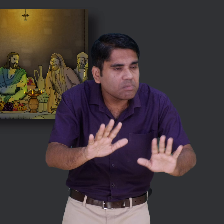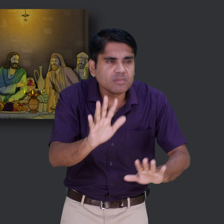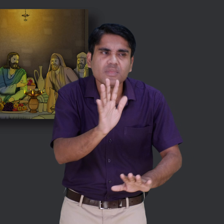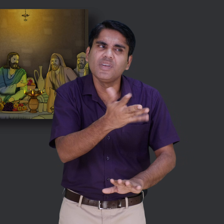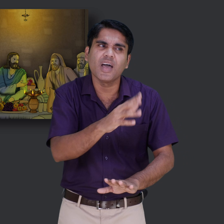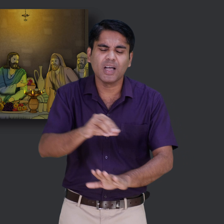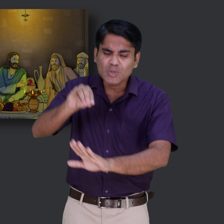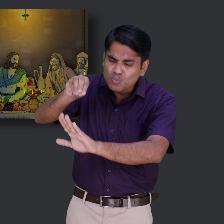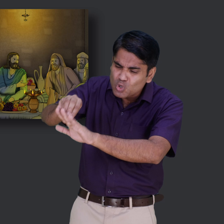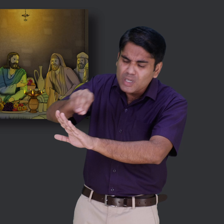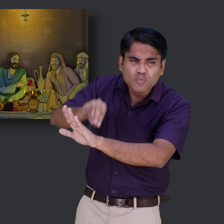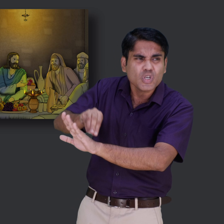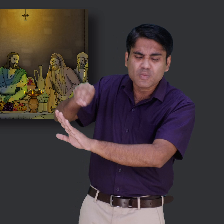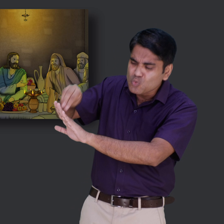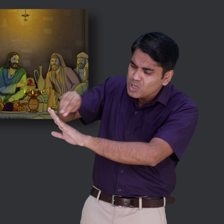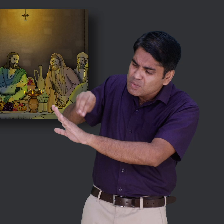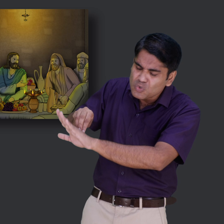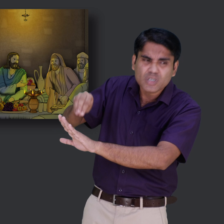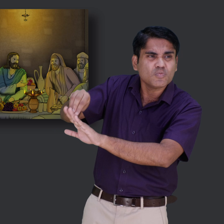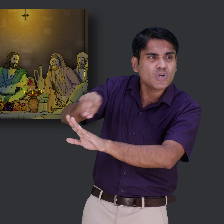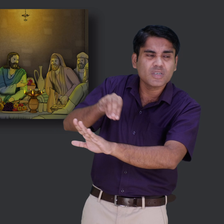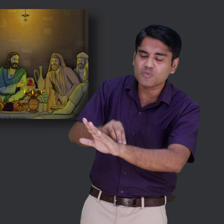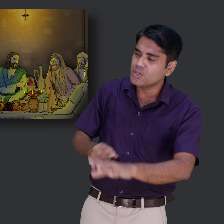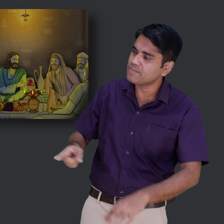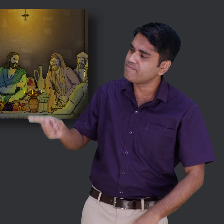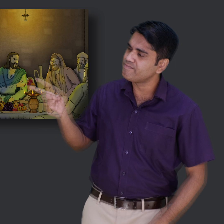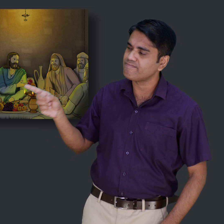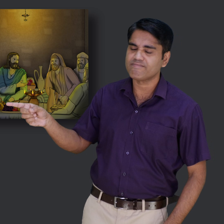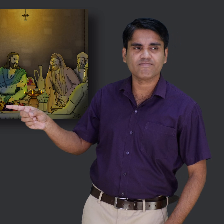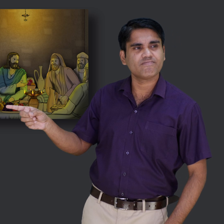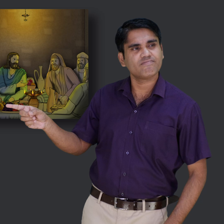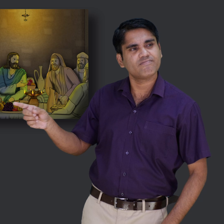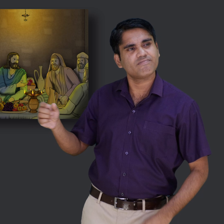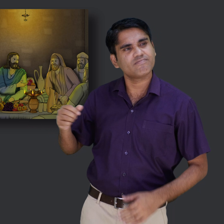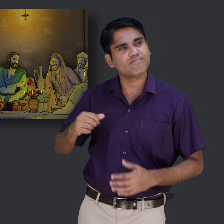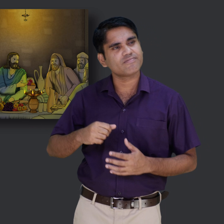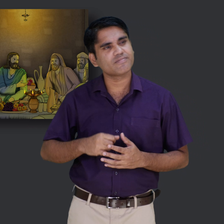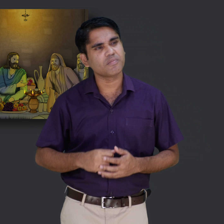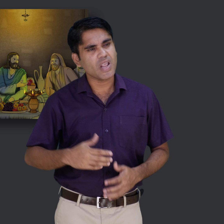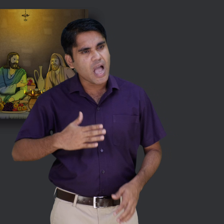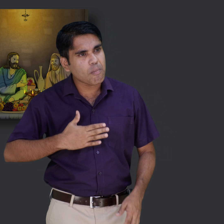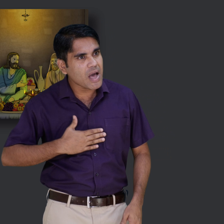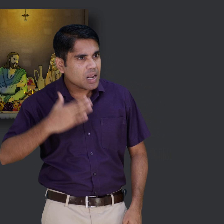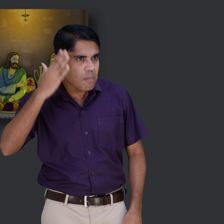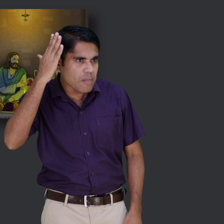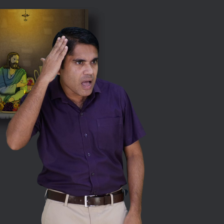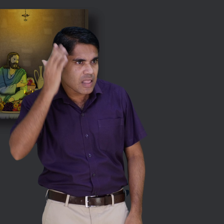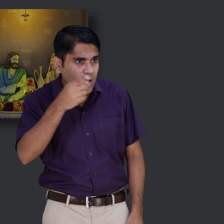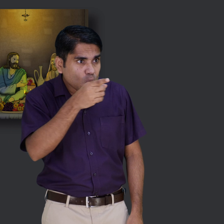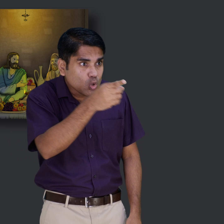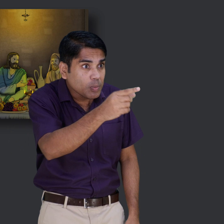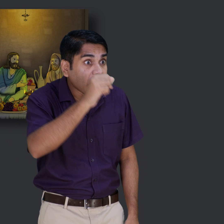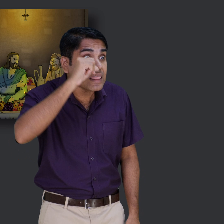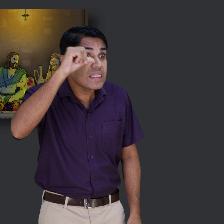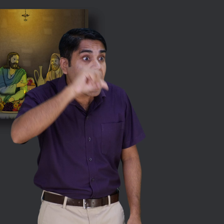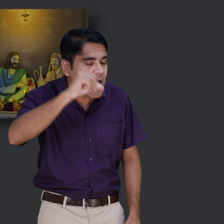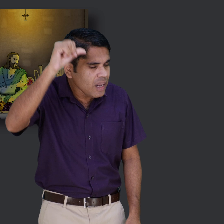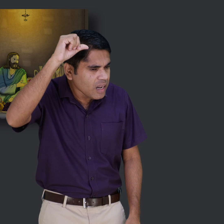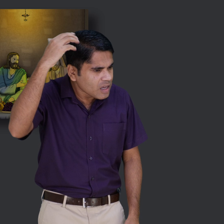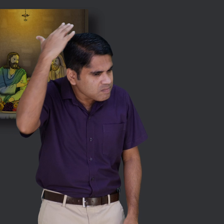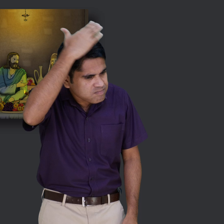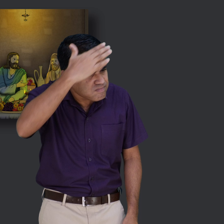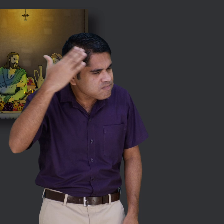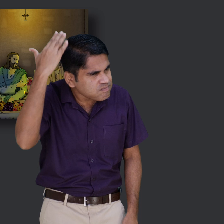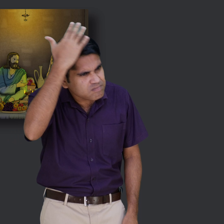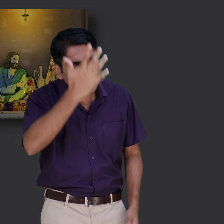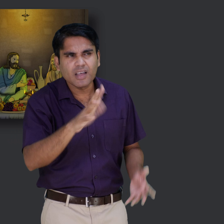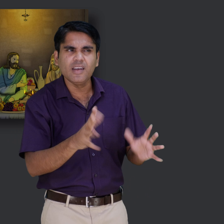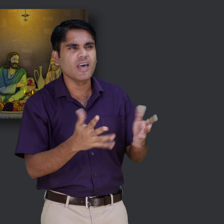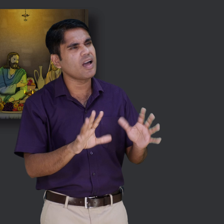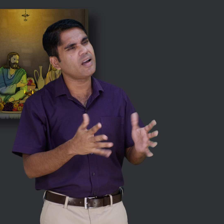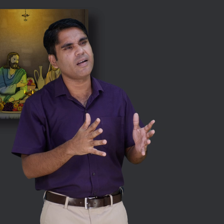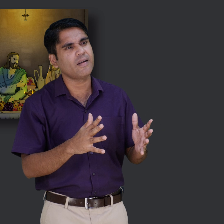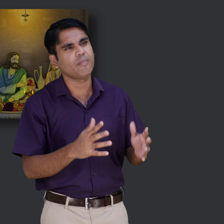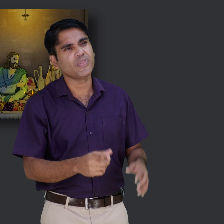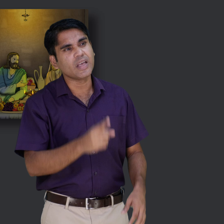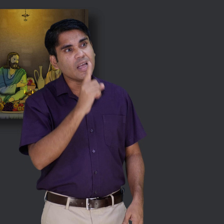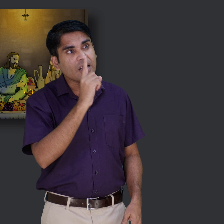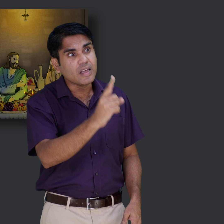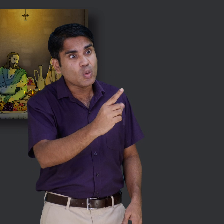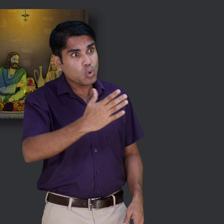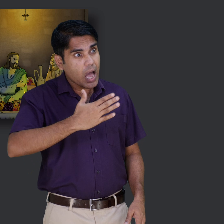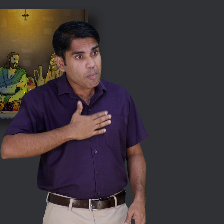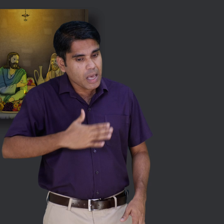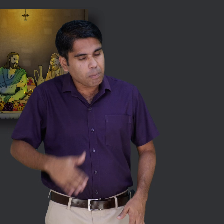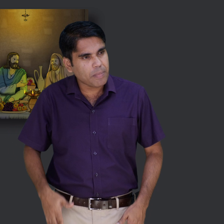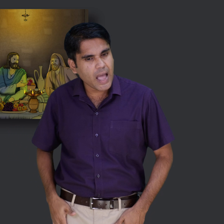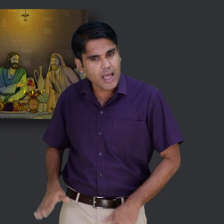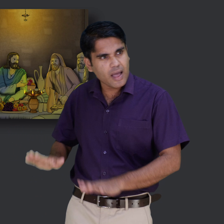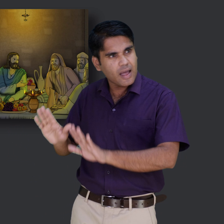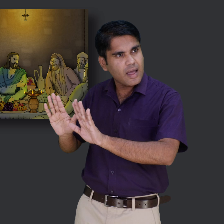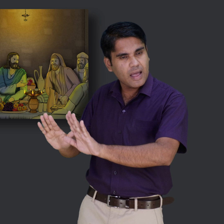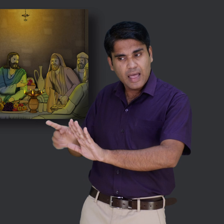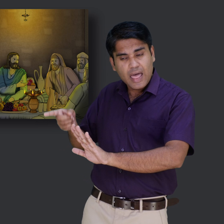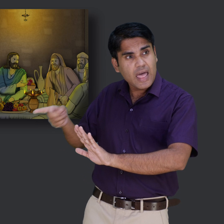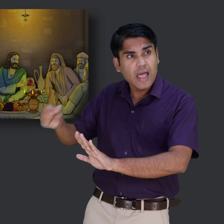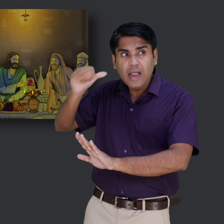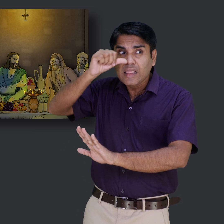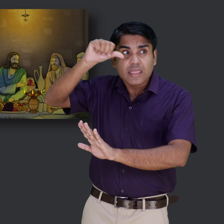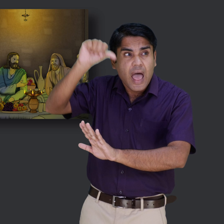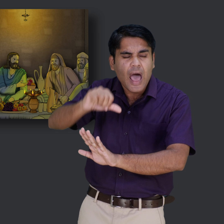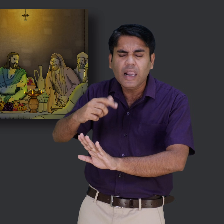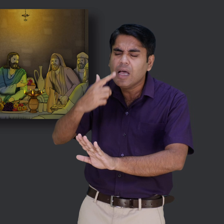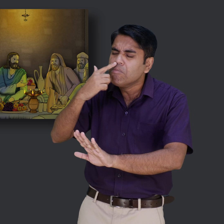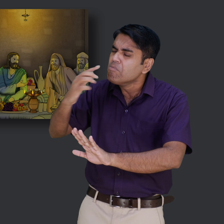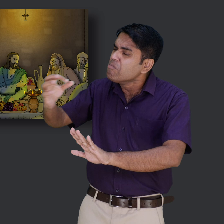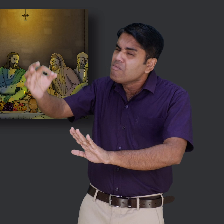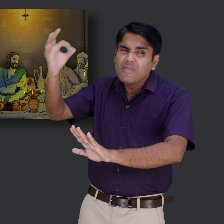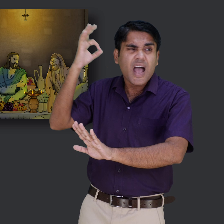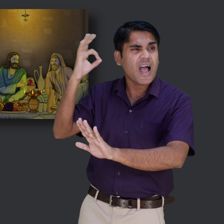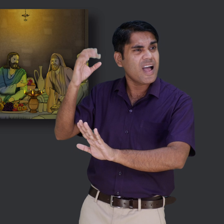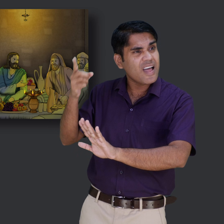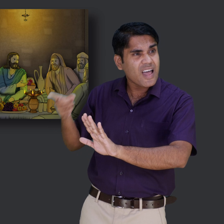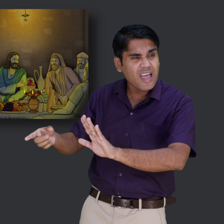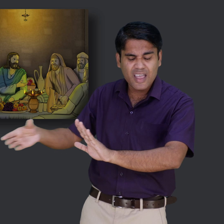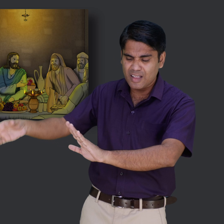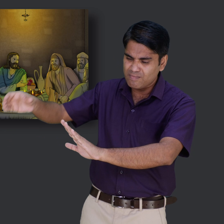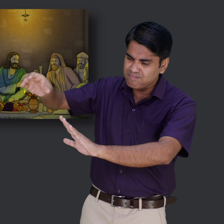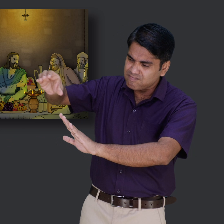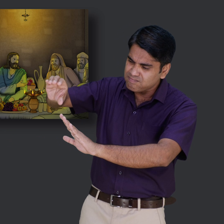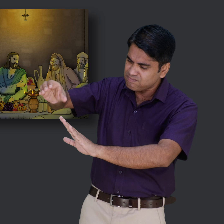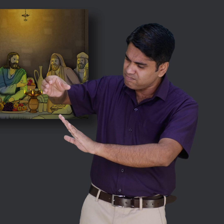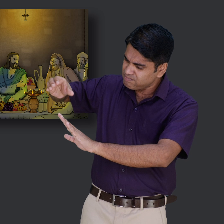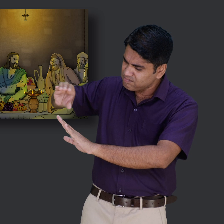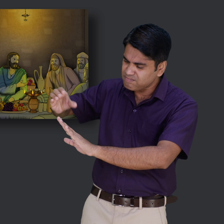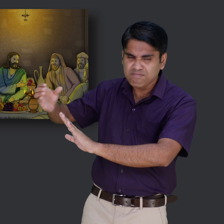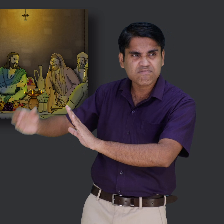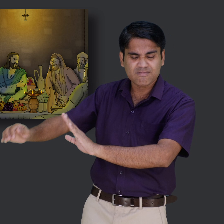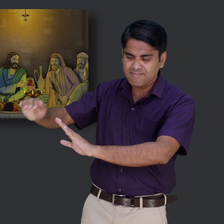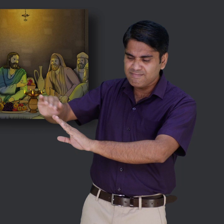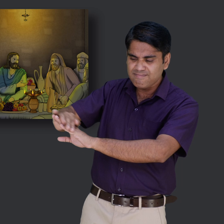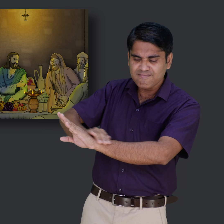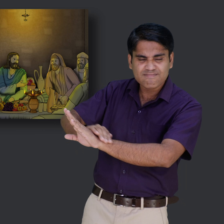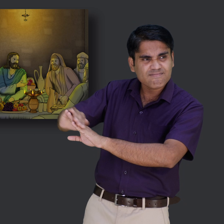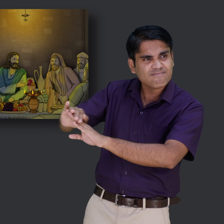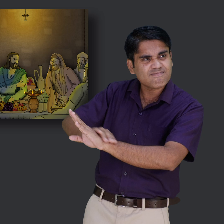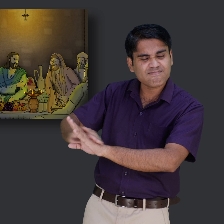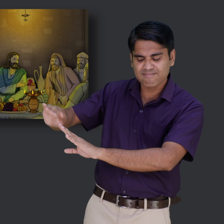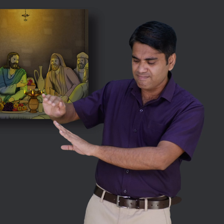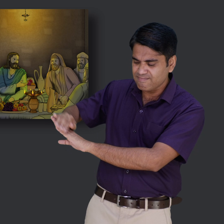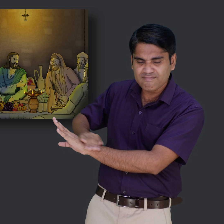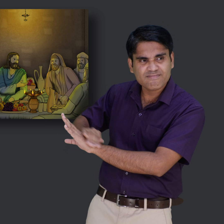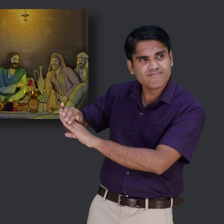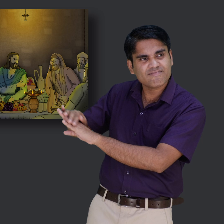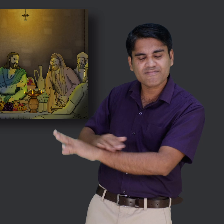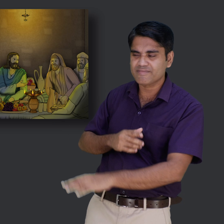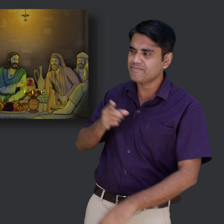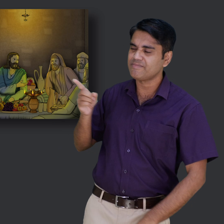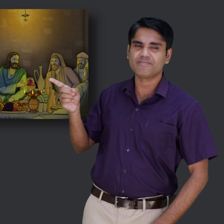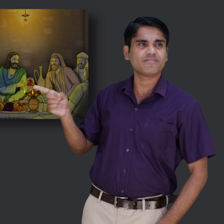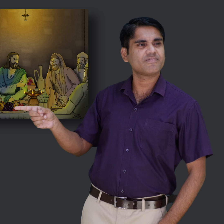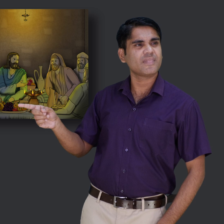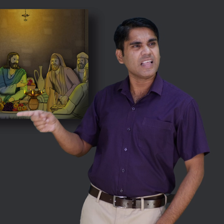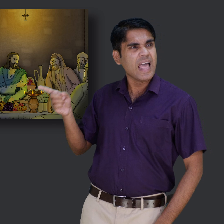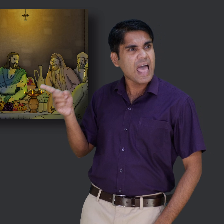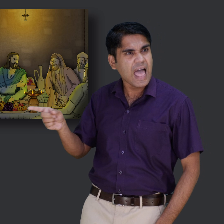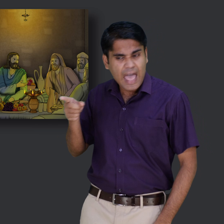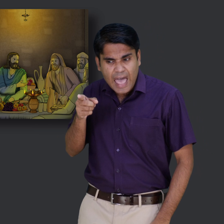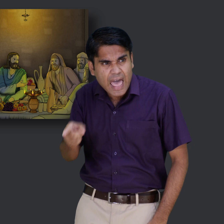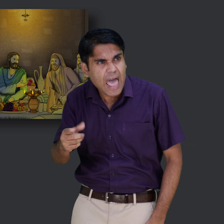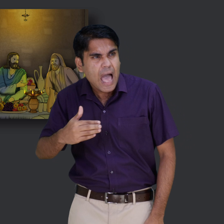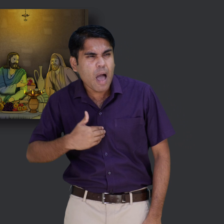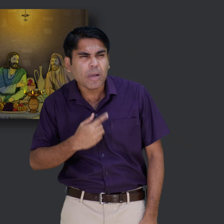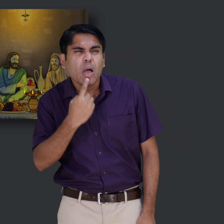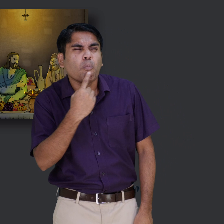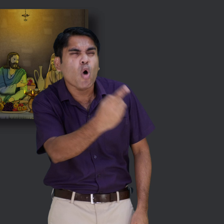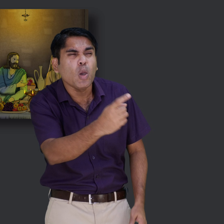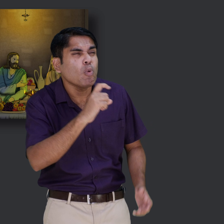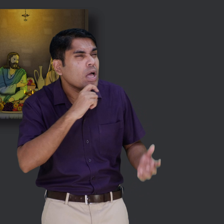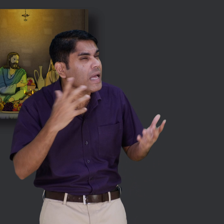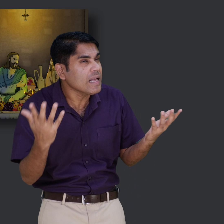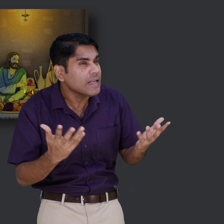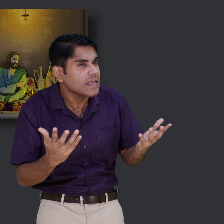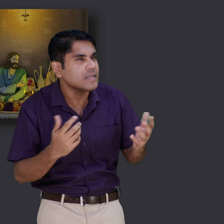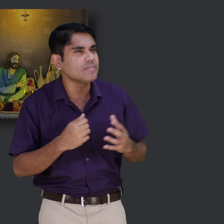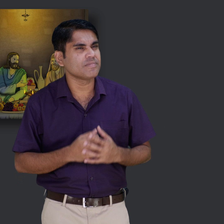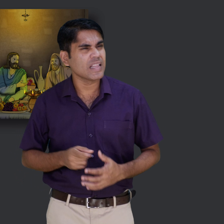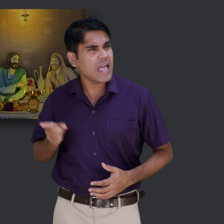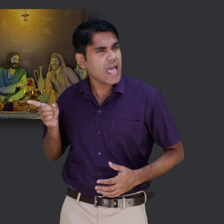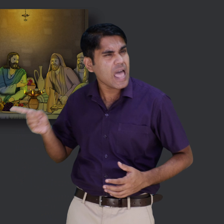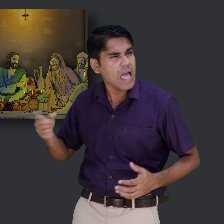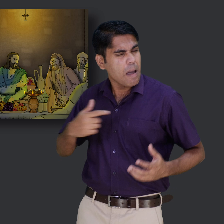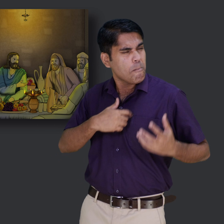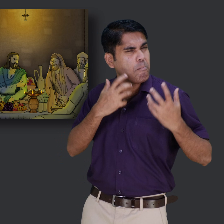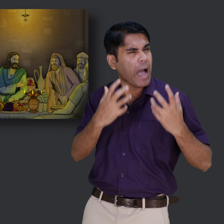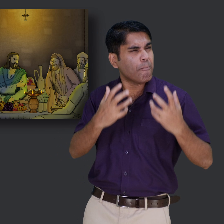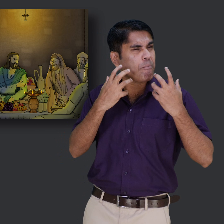You did not anoint My head with oil, but she has anointed My feet with perfume.